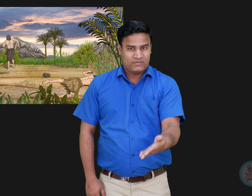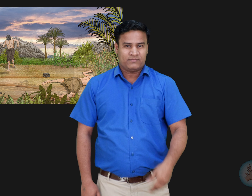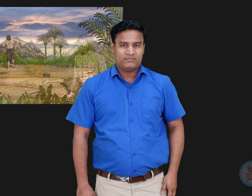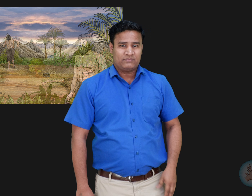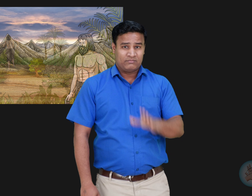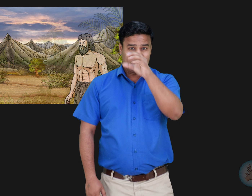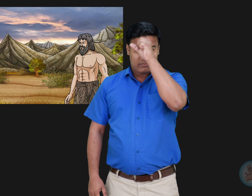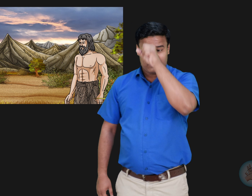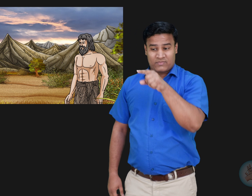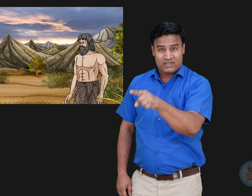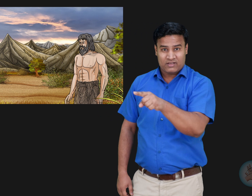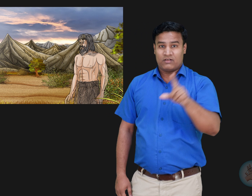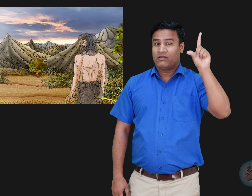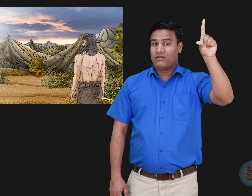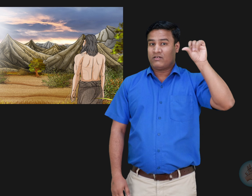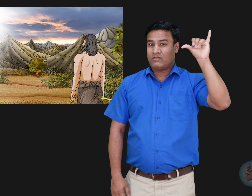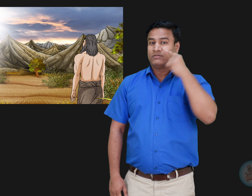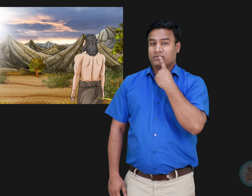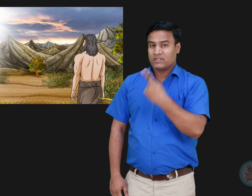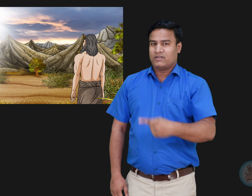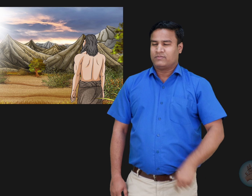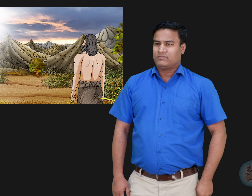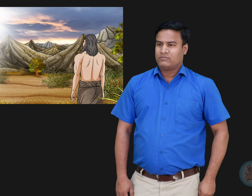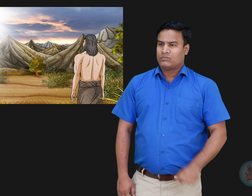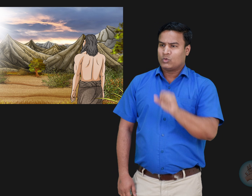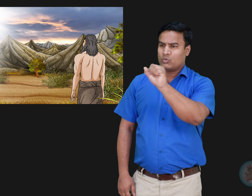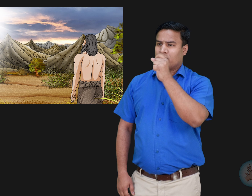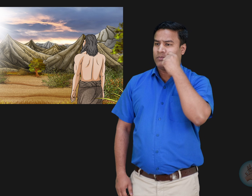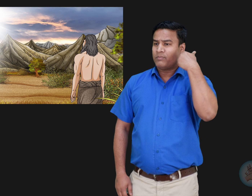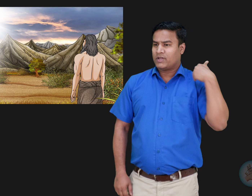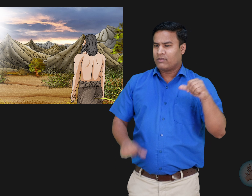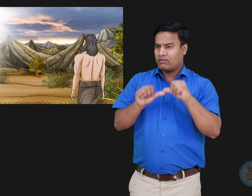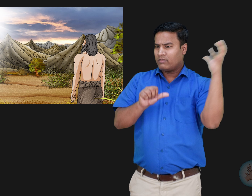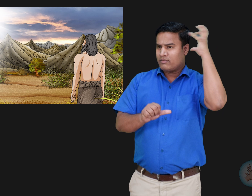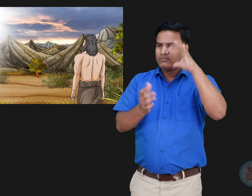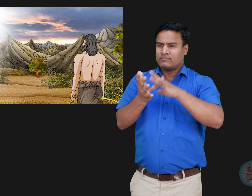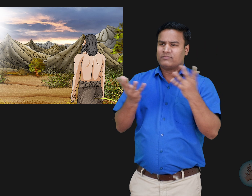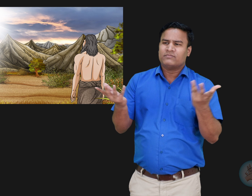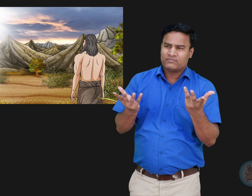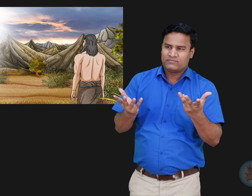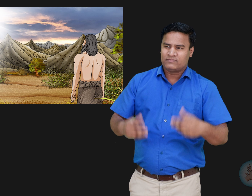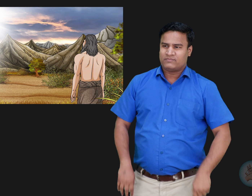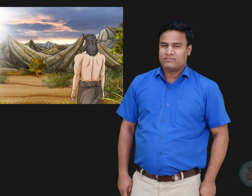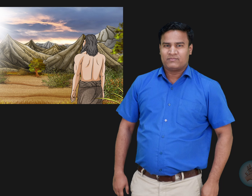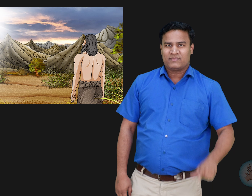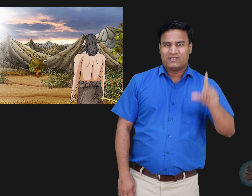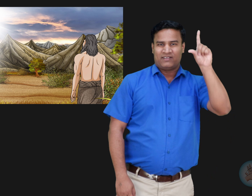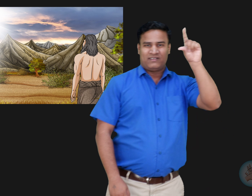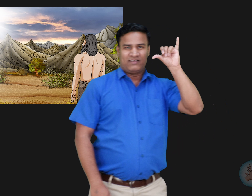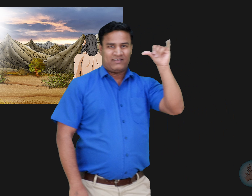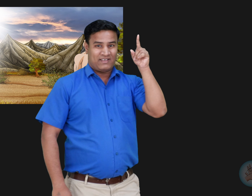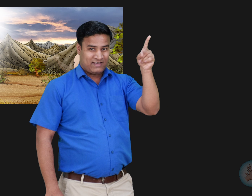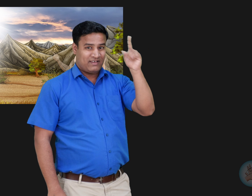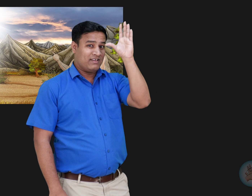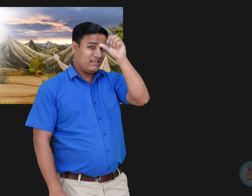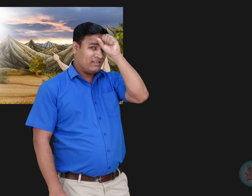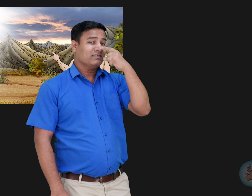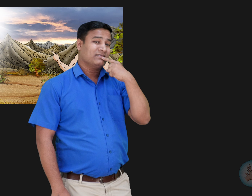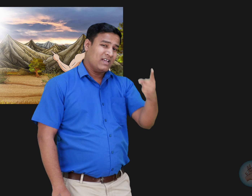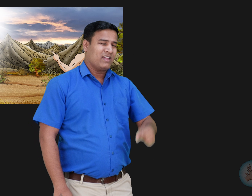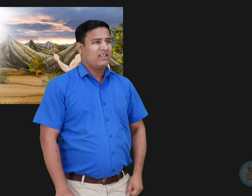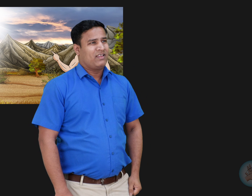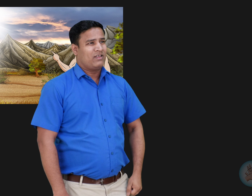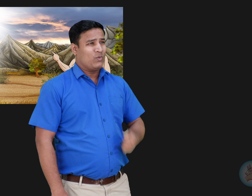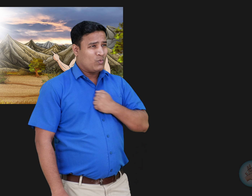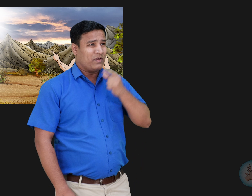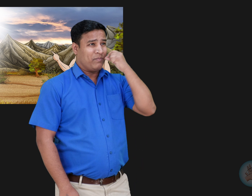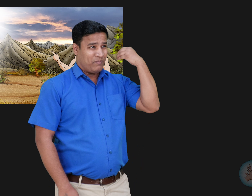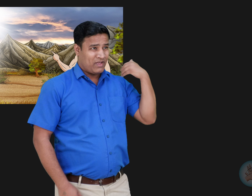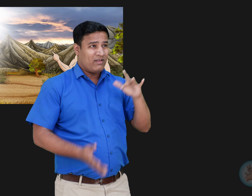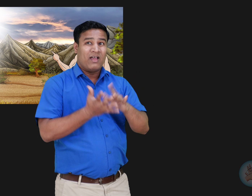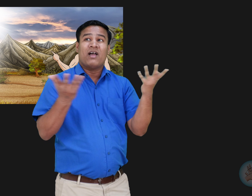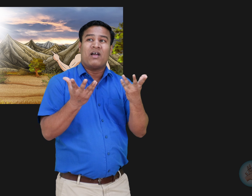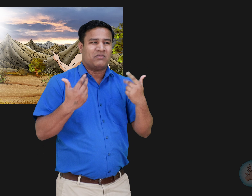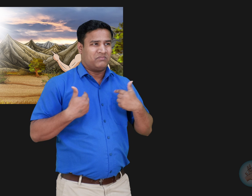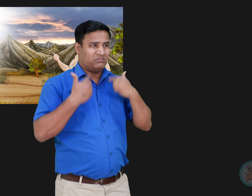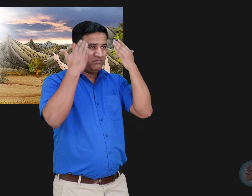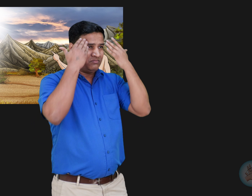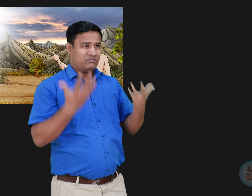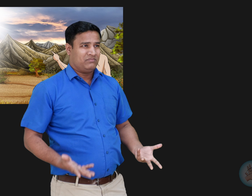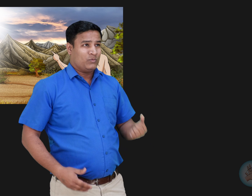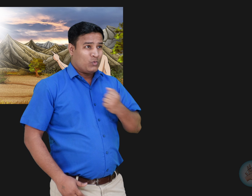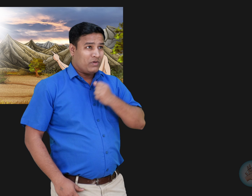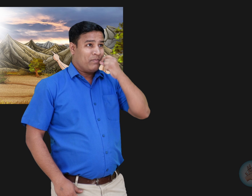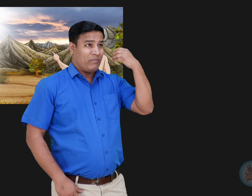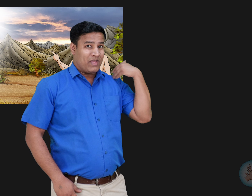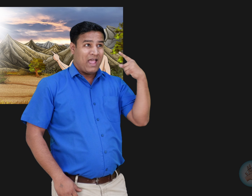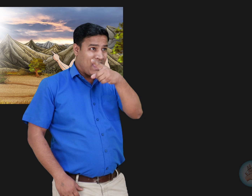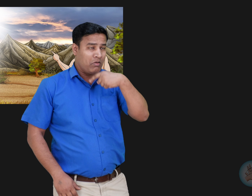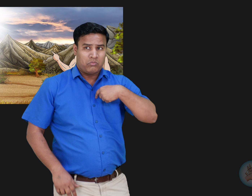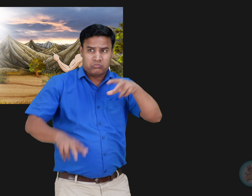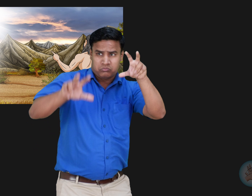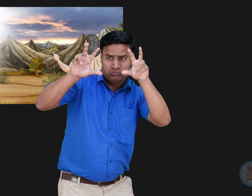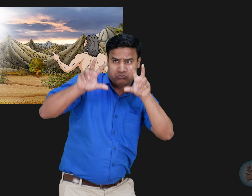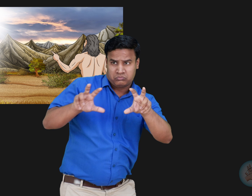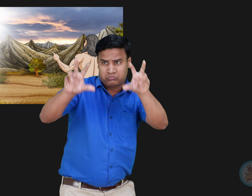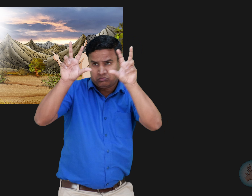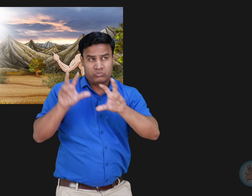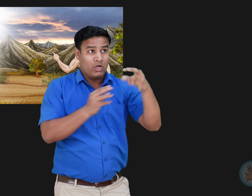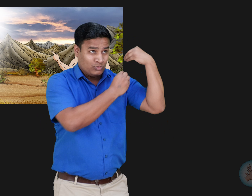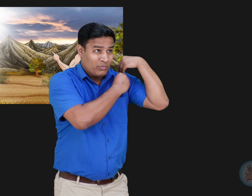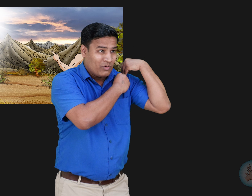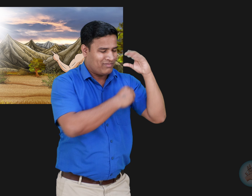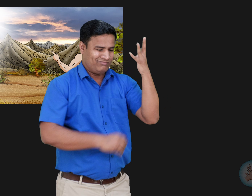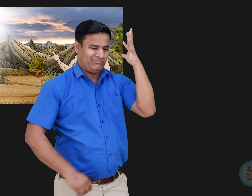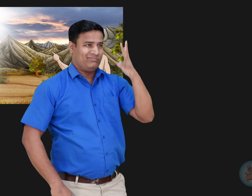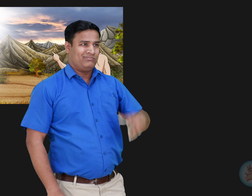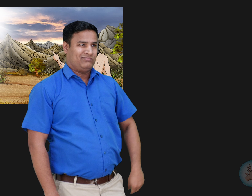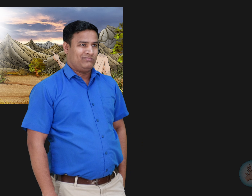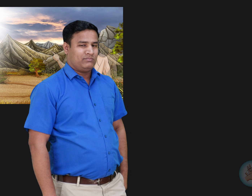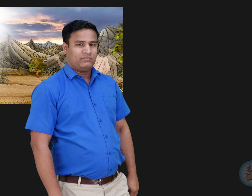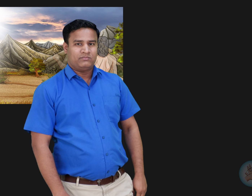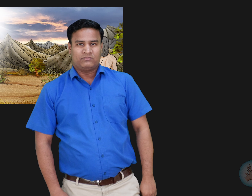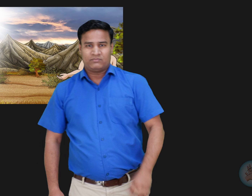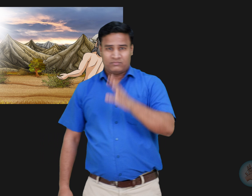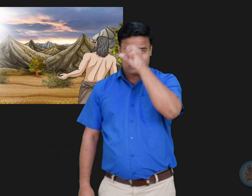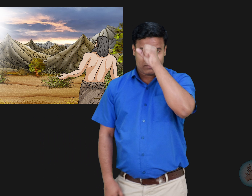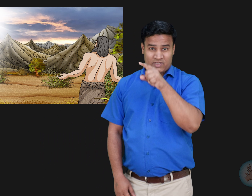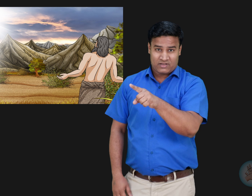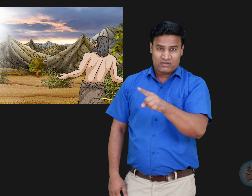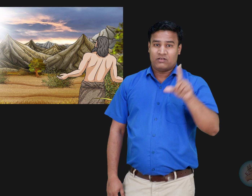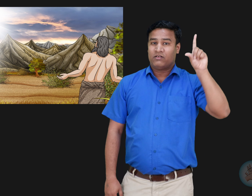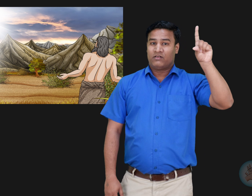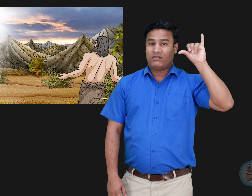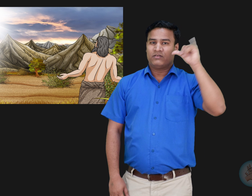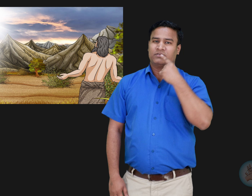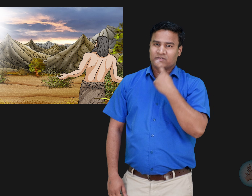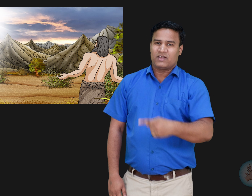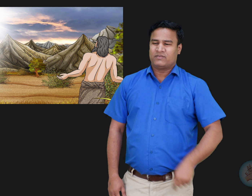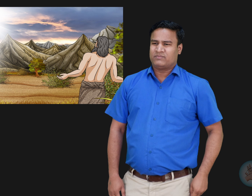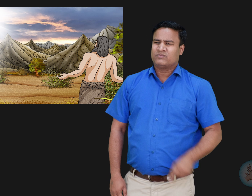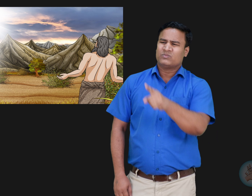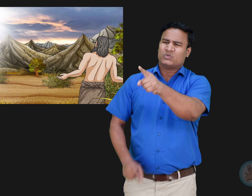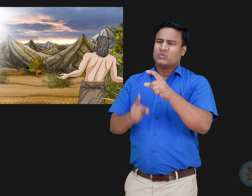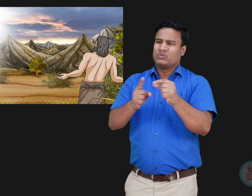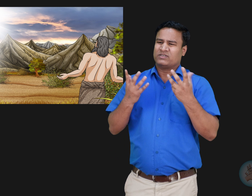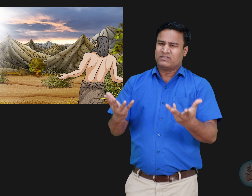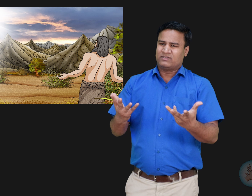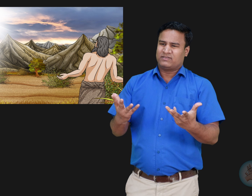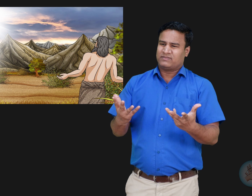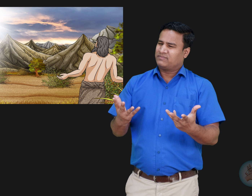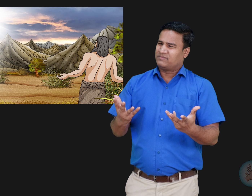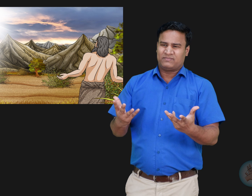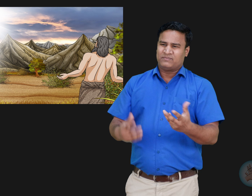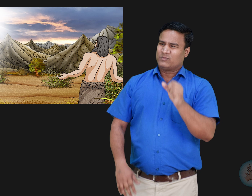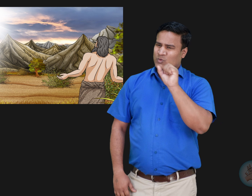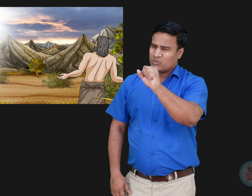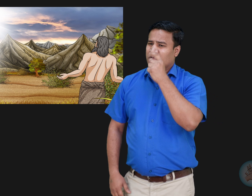And the LORD said to Cain, “Where is your brother Abel?” “I do not know!” he answered. “Am I my brother’s keeper?” “What have you done?” replied the LORD.